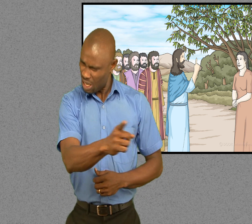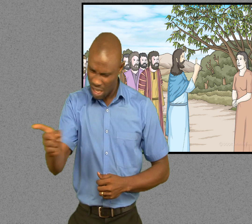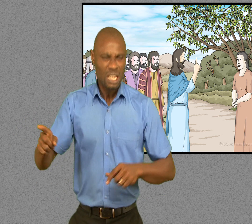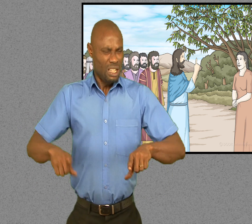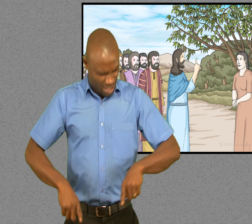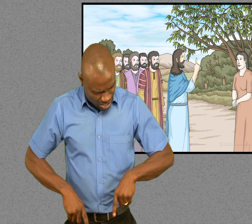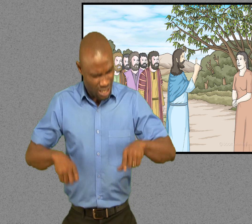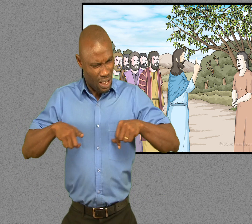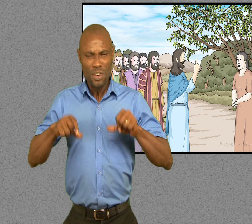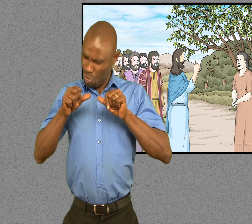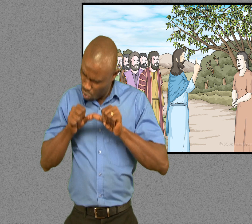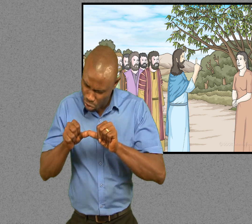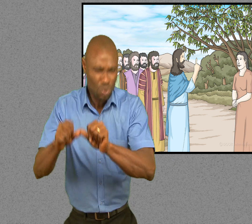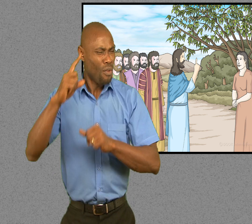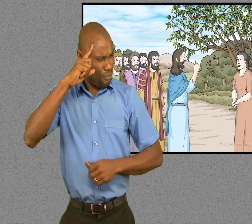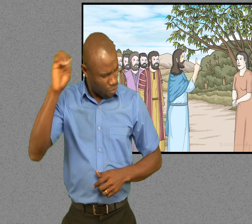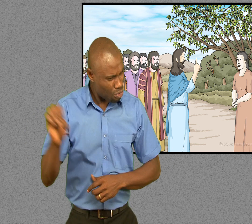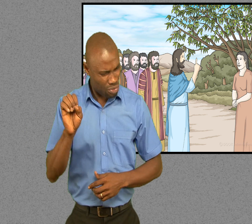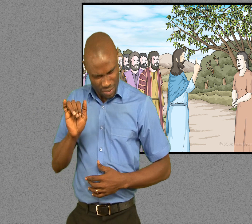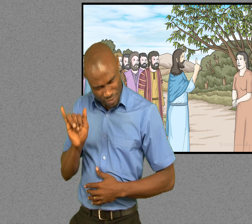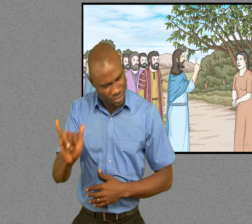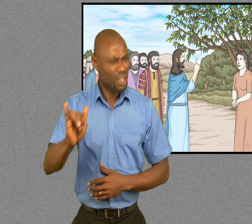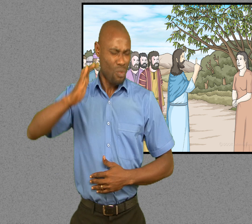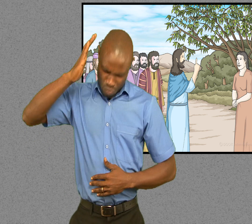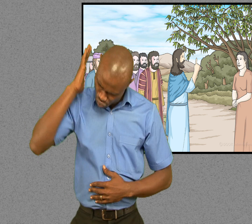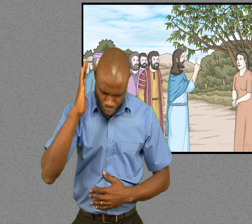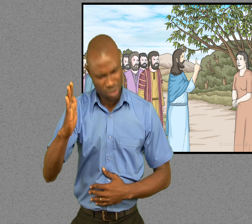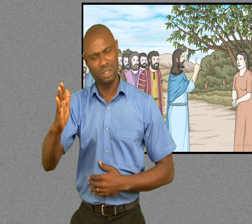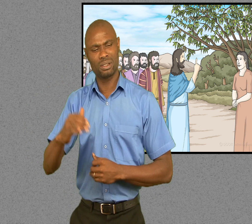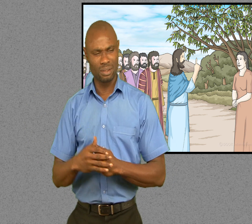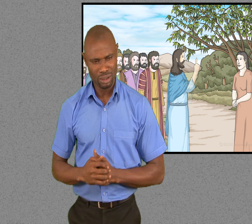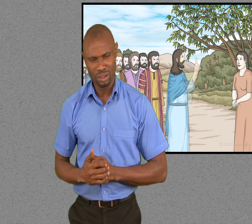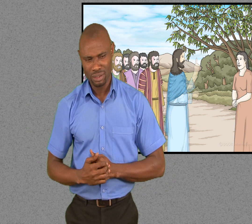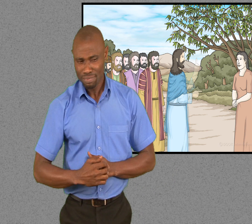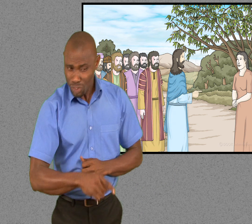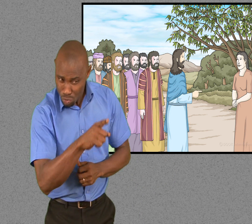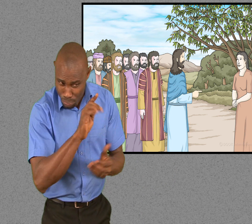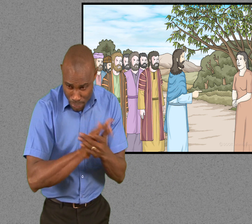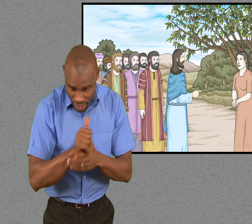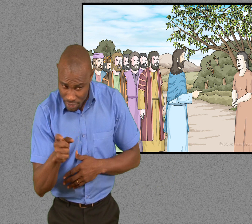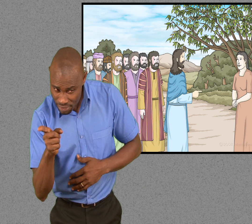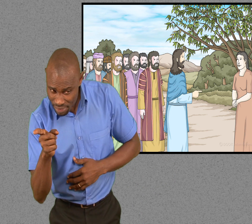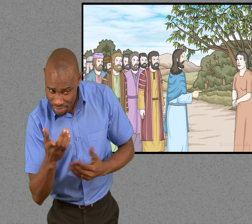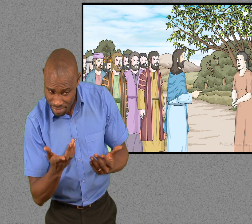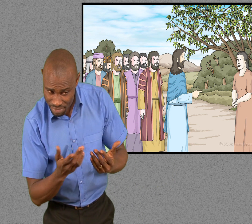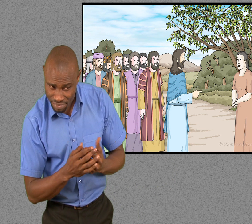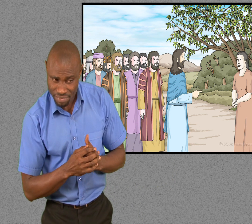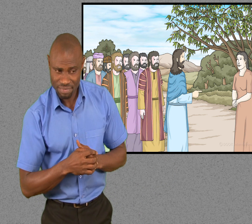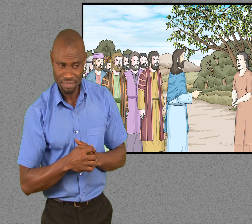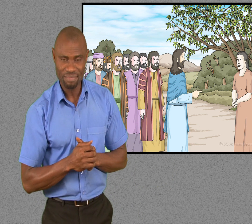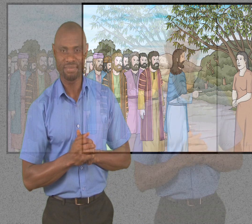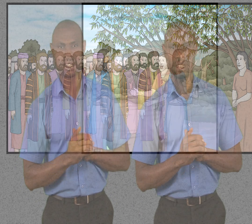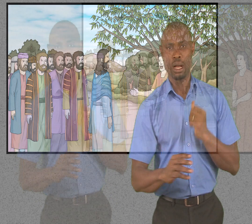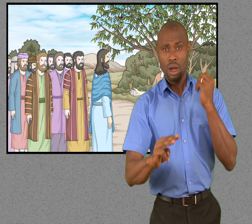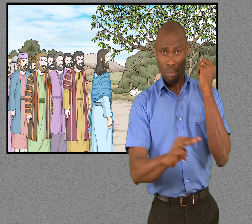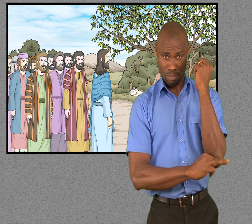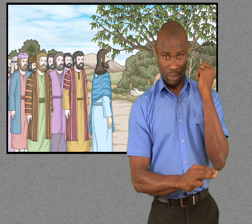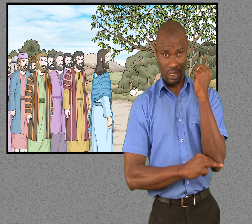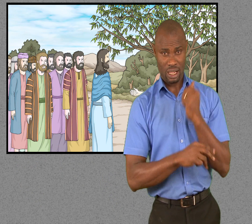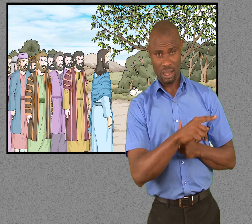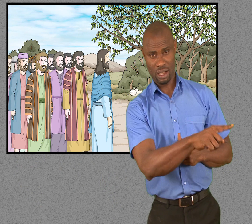Do you believe this?”